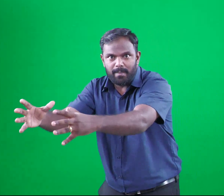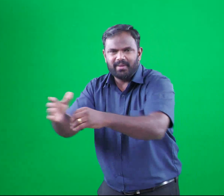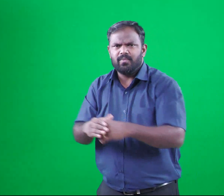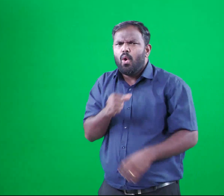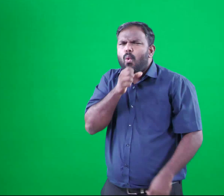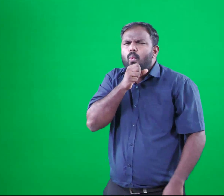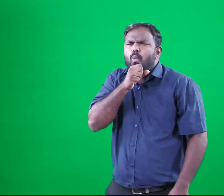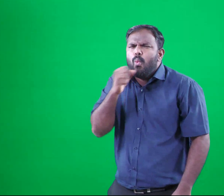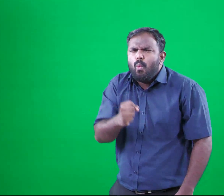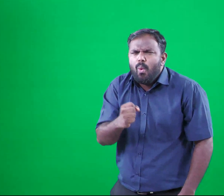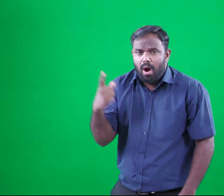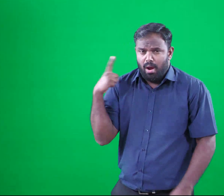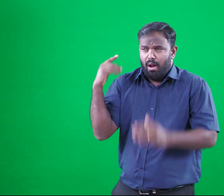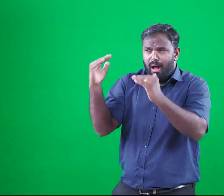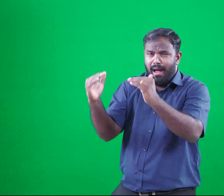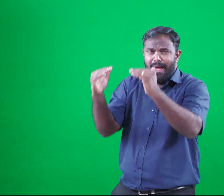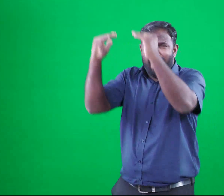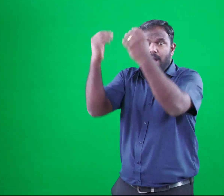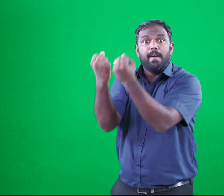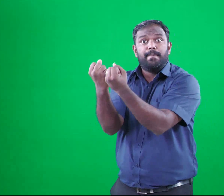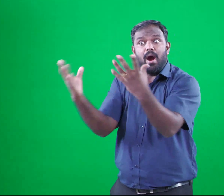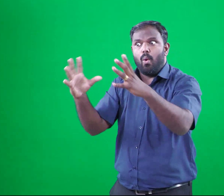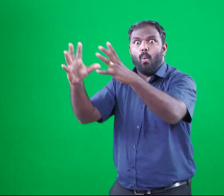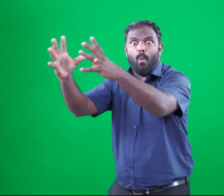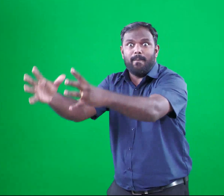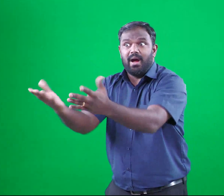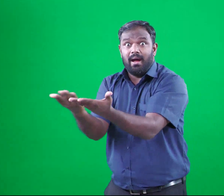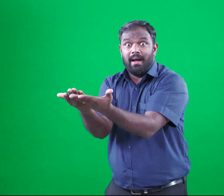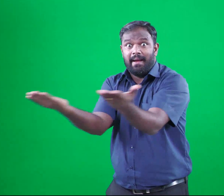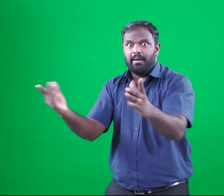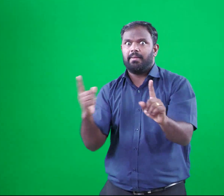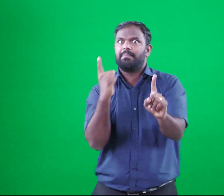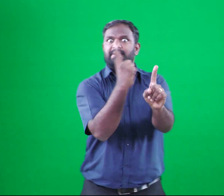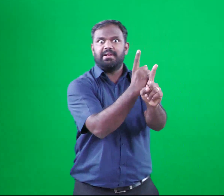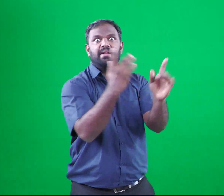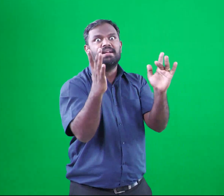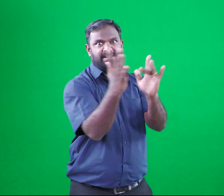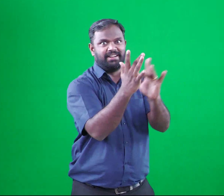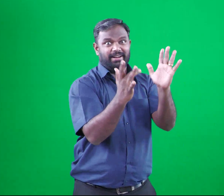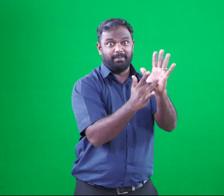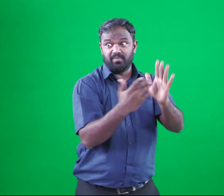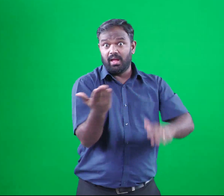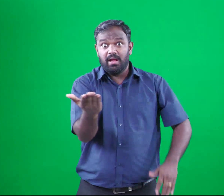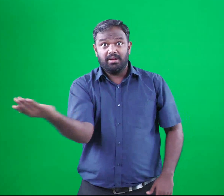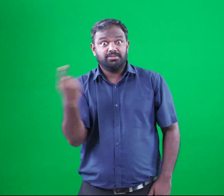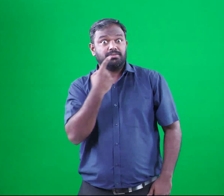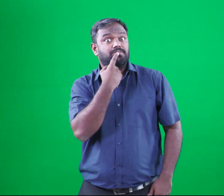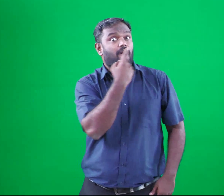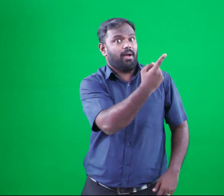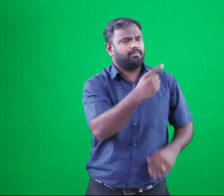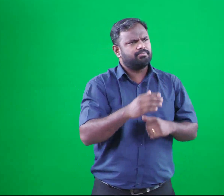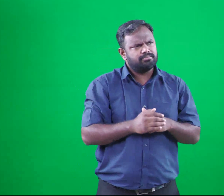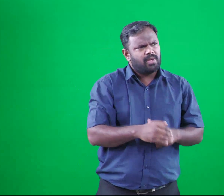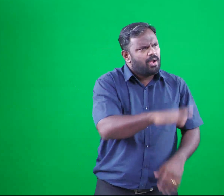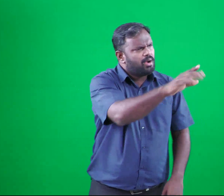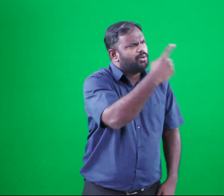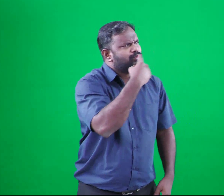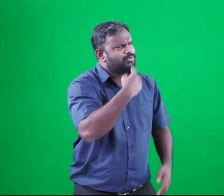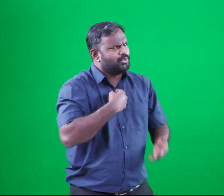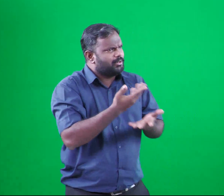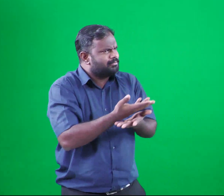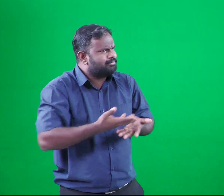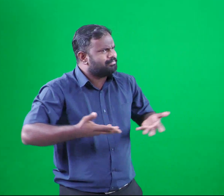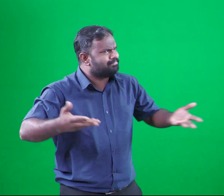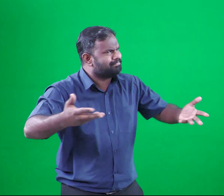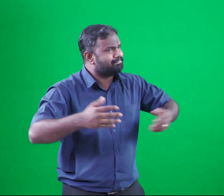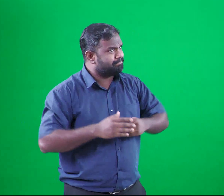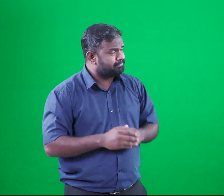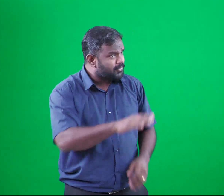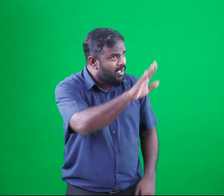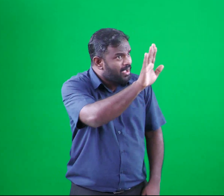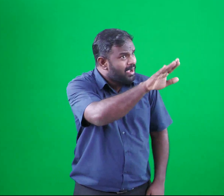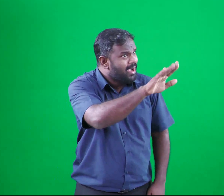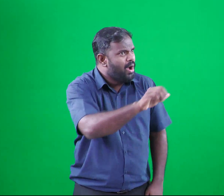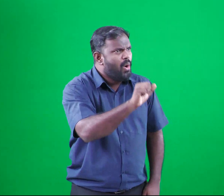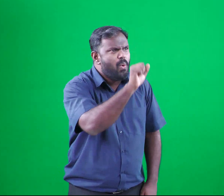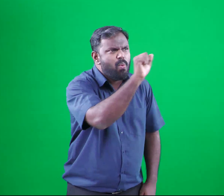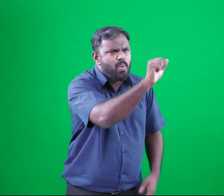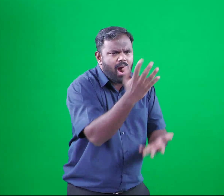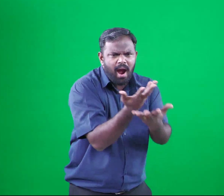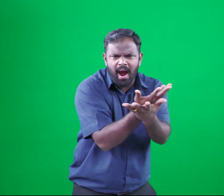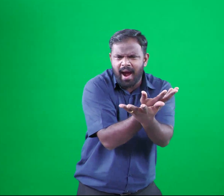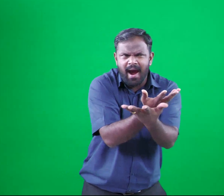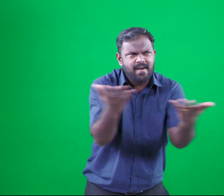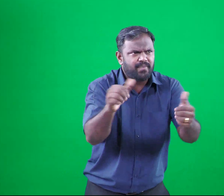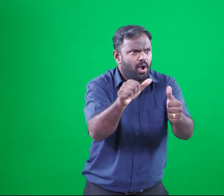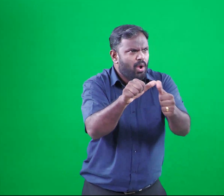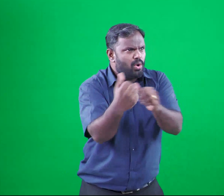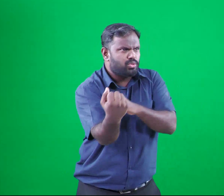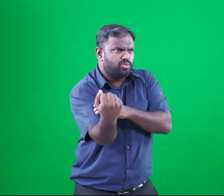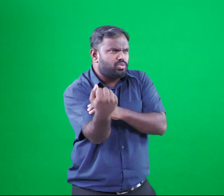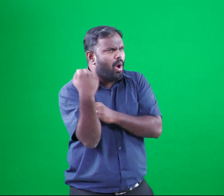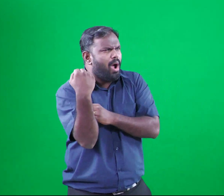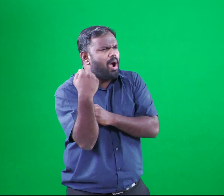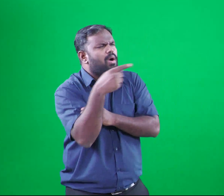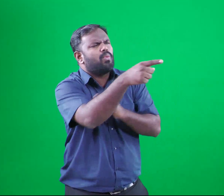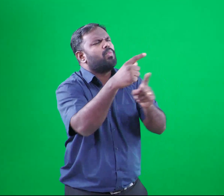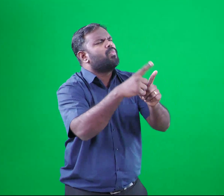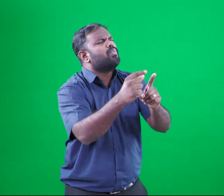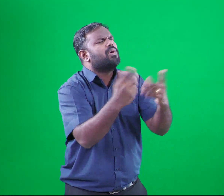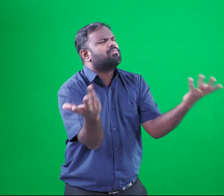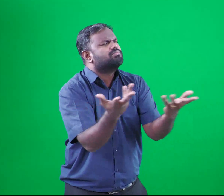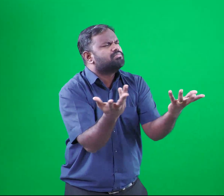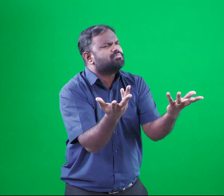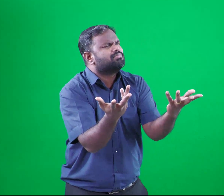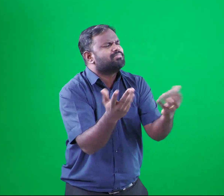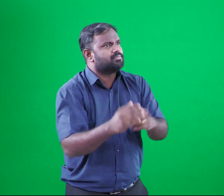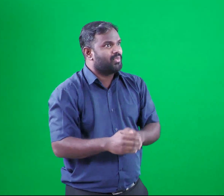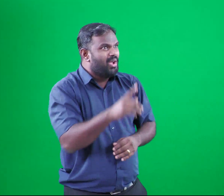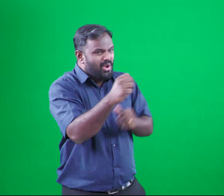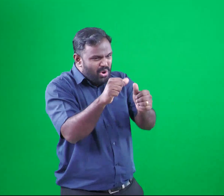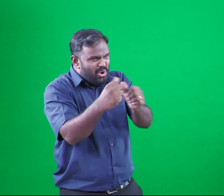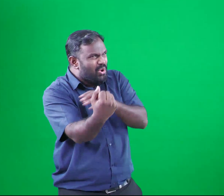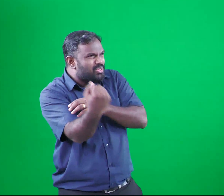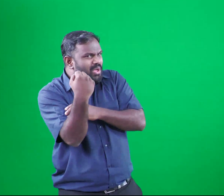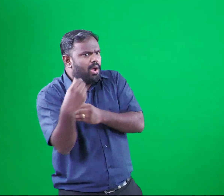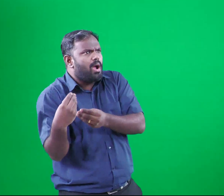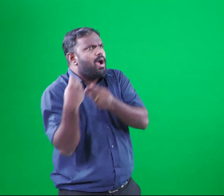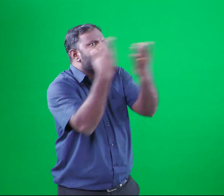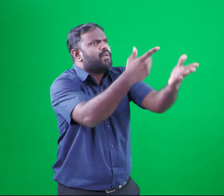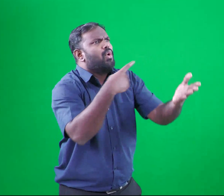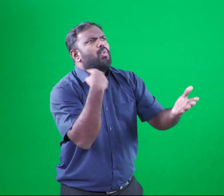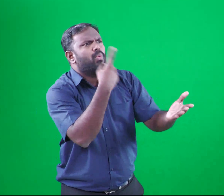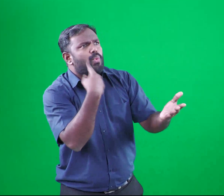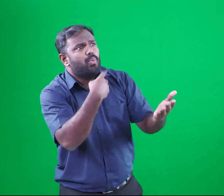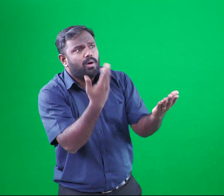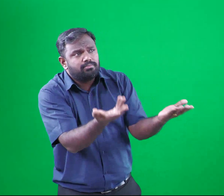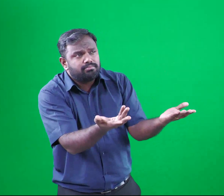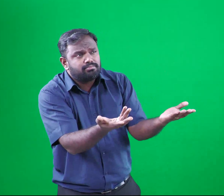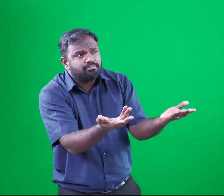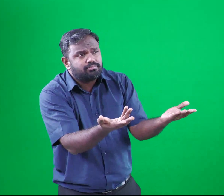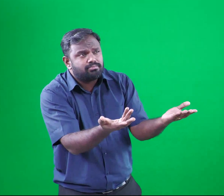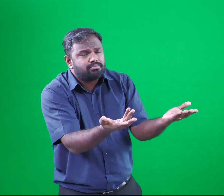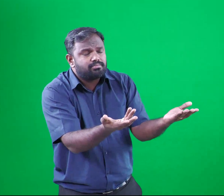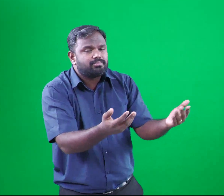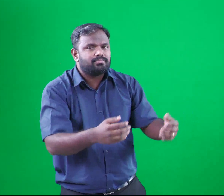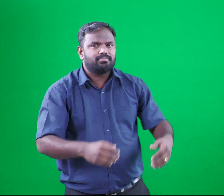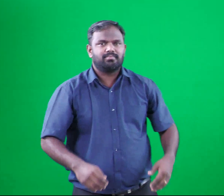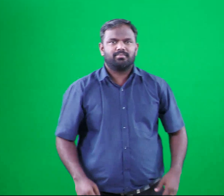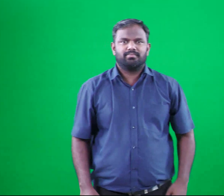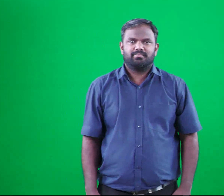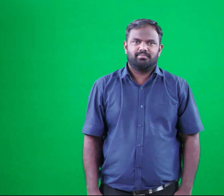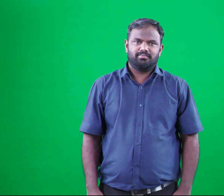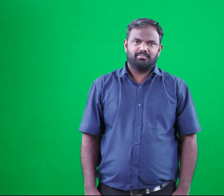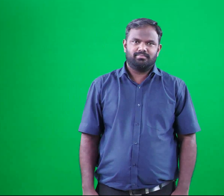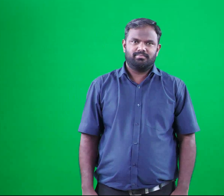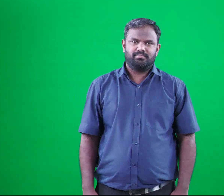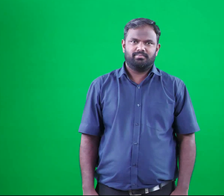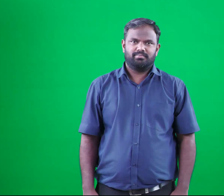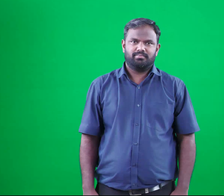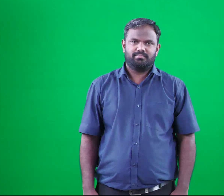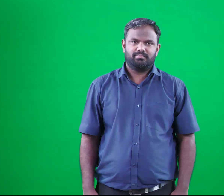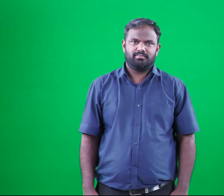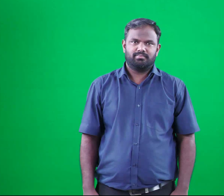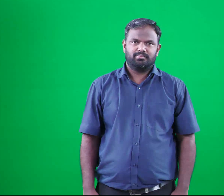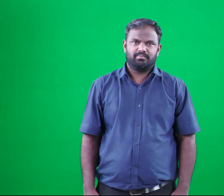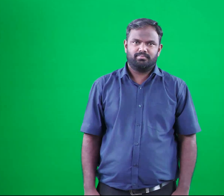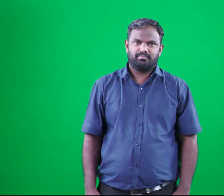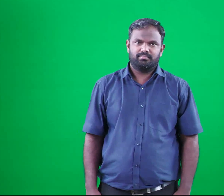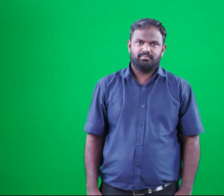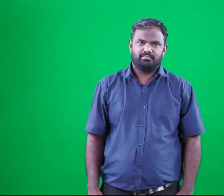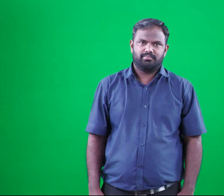"By what authority are You doing these things?" they asked. " And who gave You the authority to do them?"